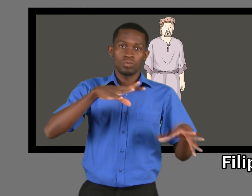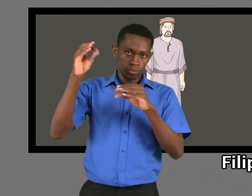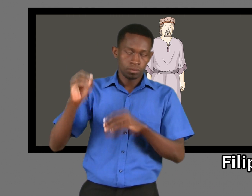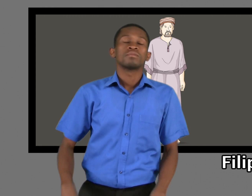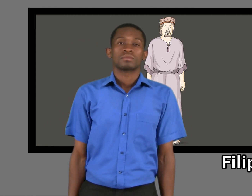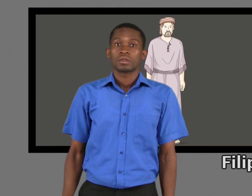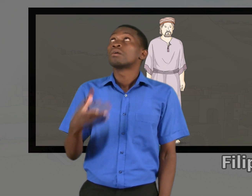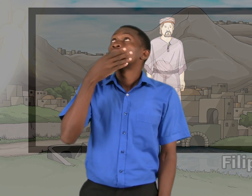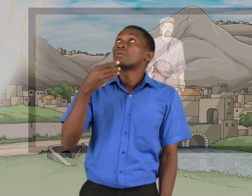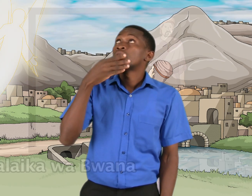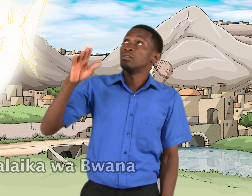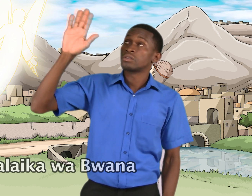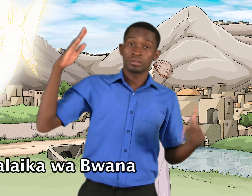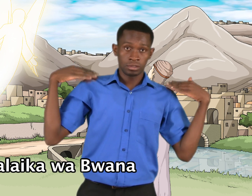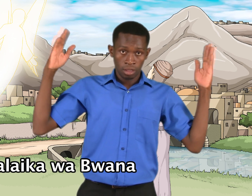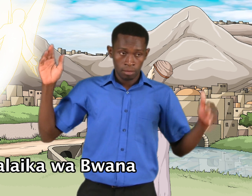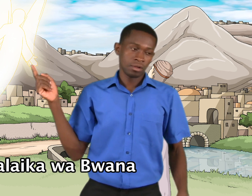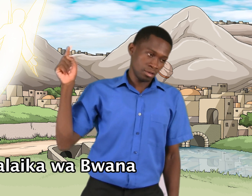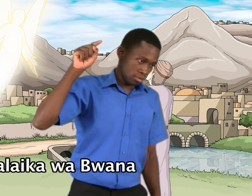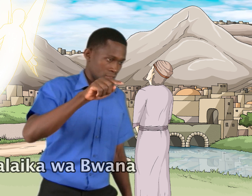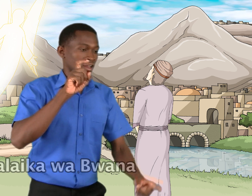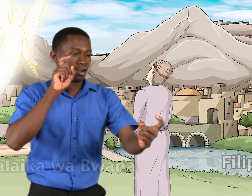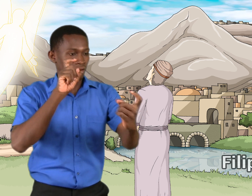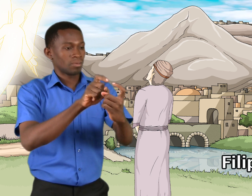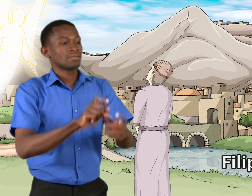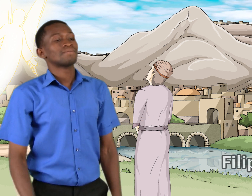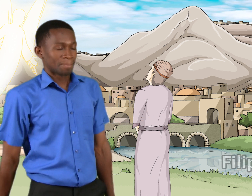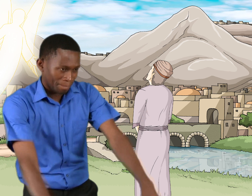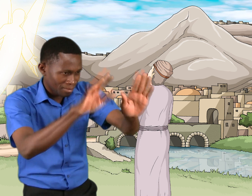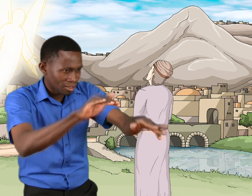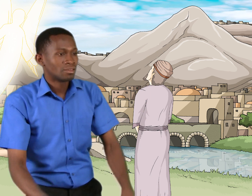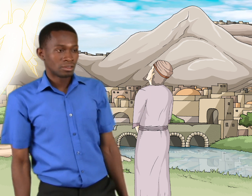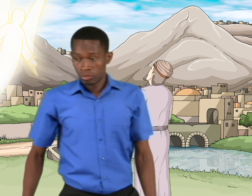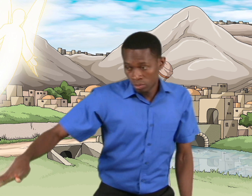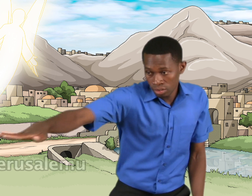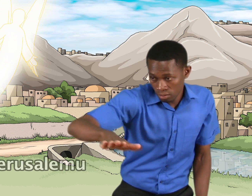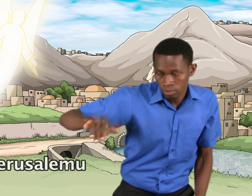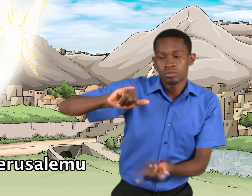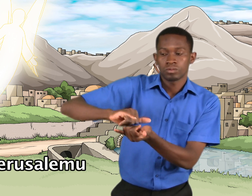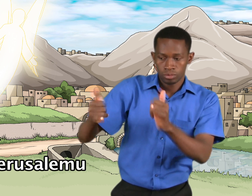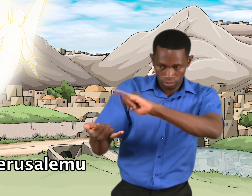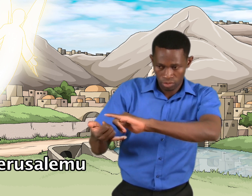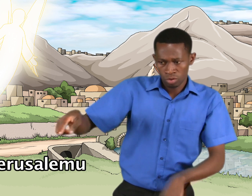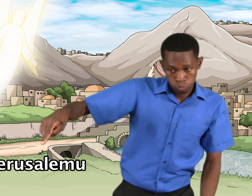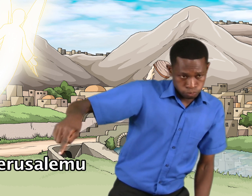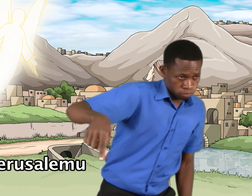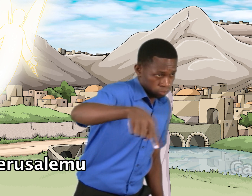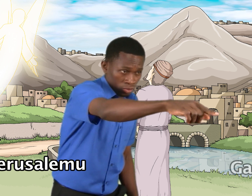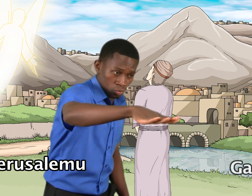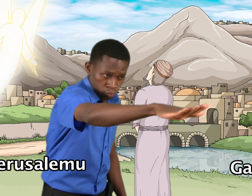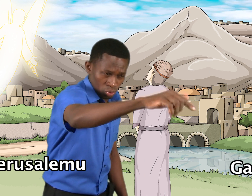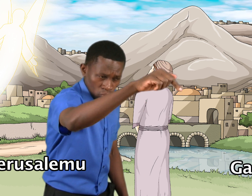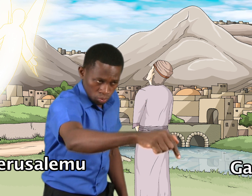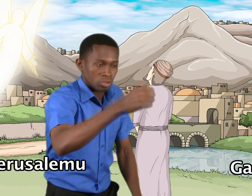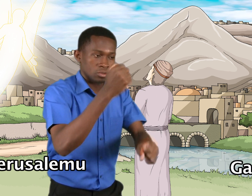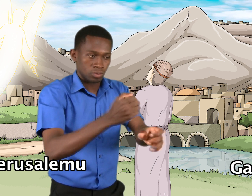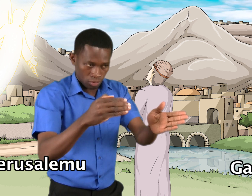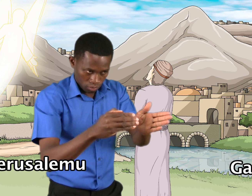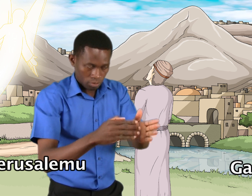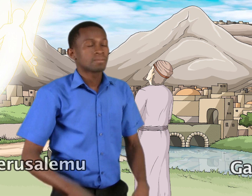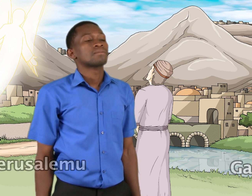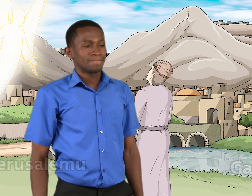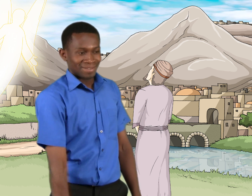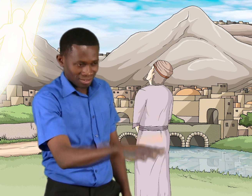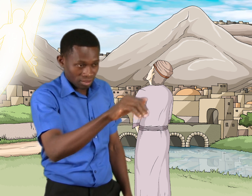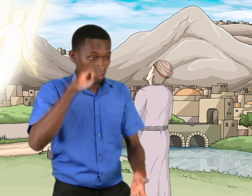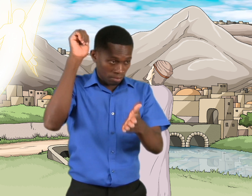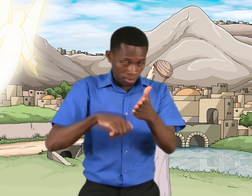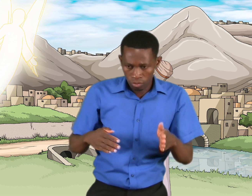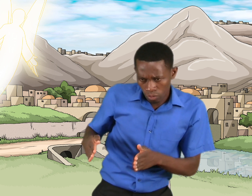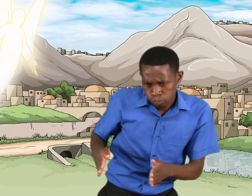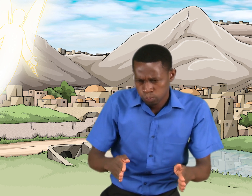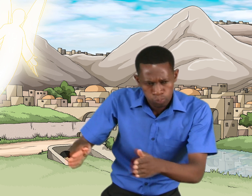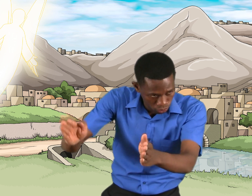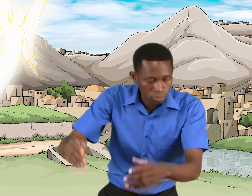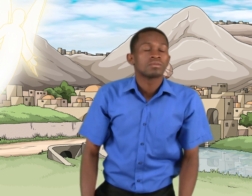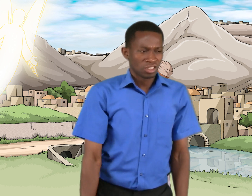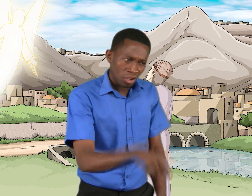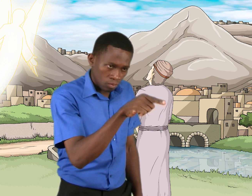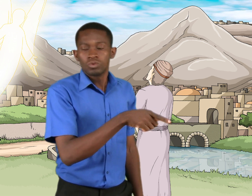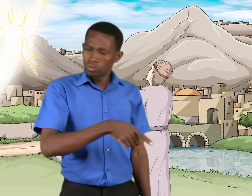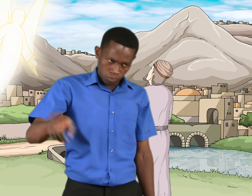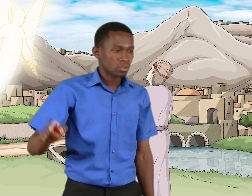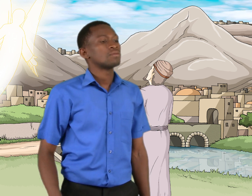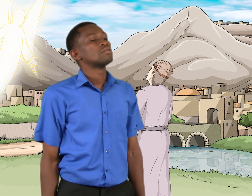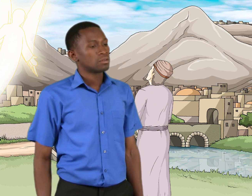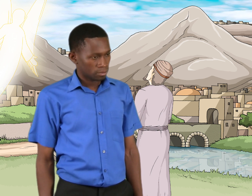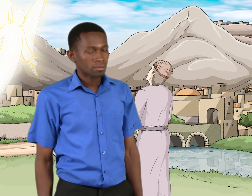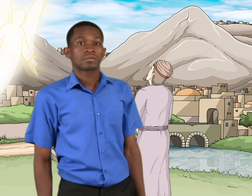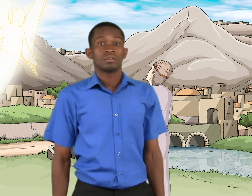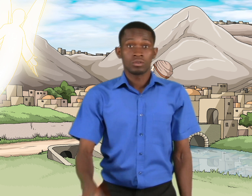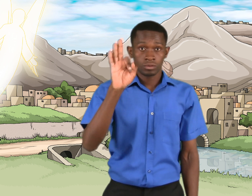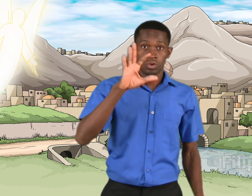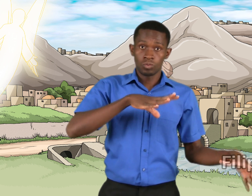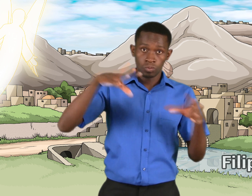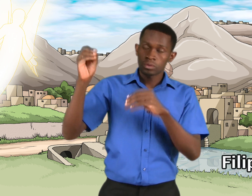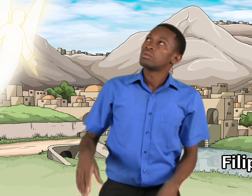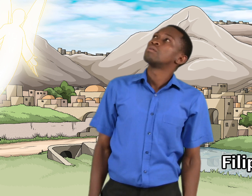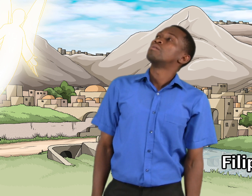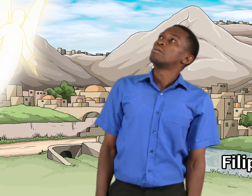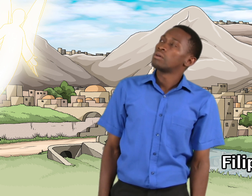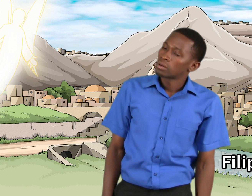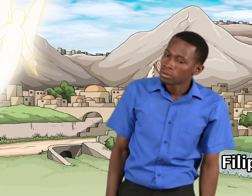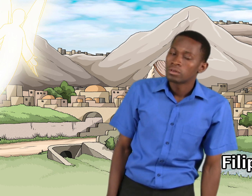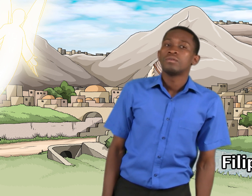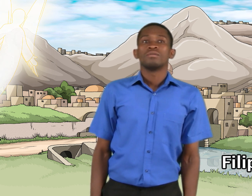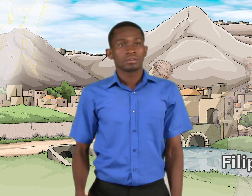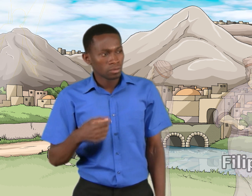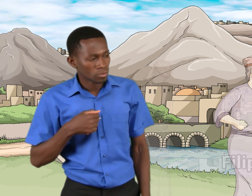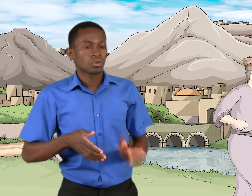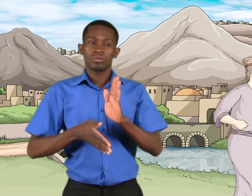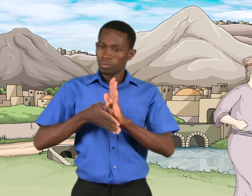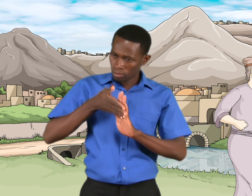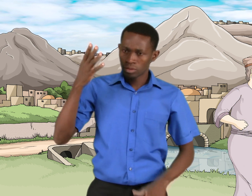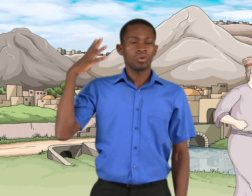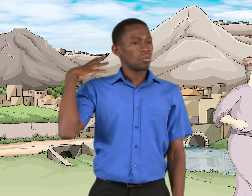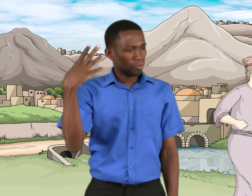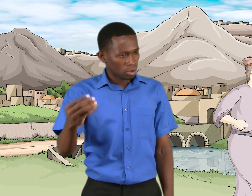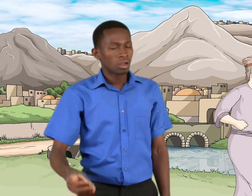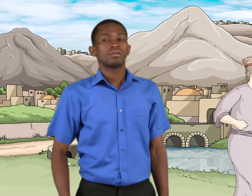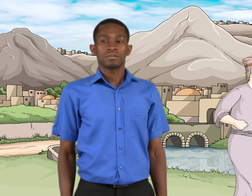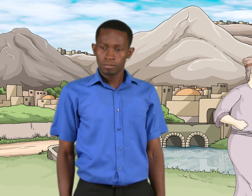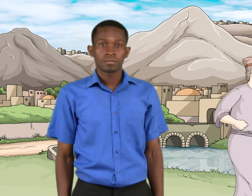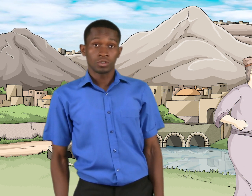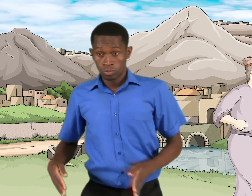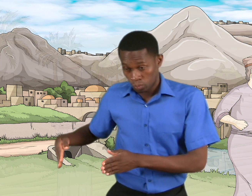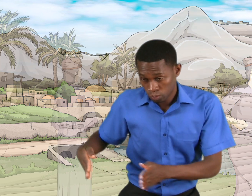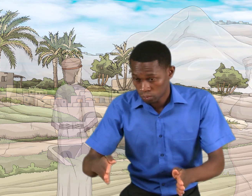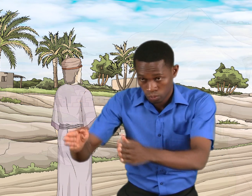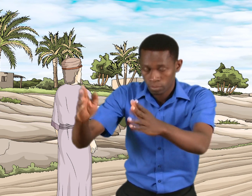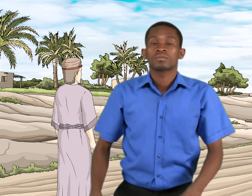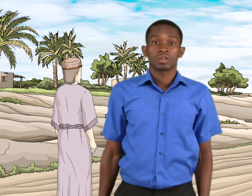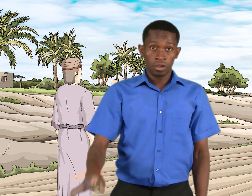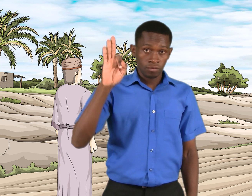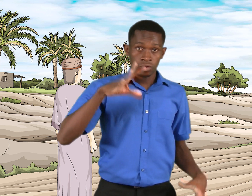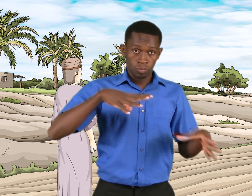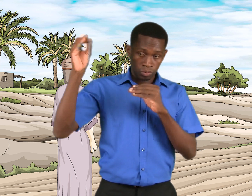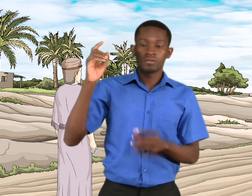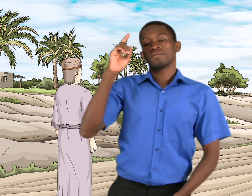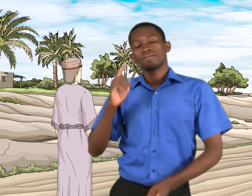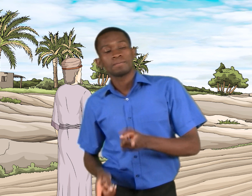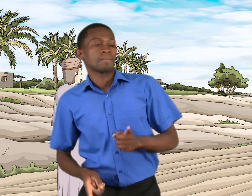Now an angel of the Lord said to Philip, “Get up and go south to the desert road that goes down from Jerusalem to Gaza.”